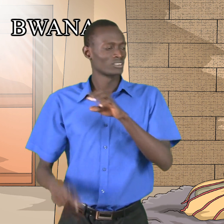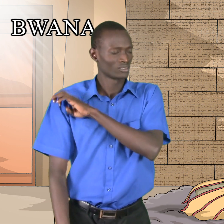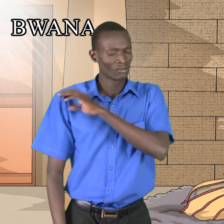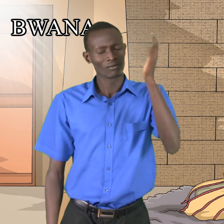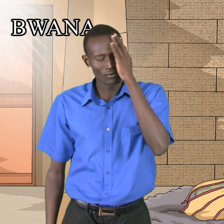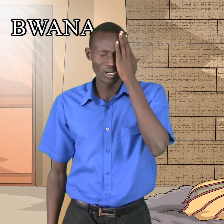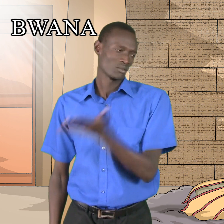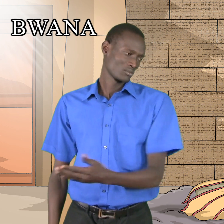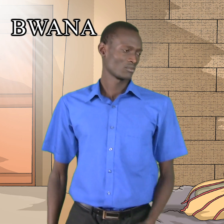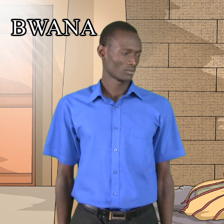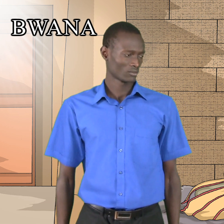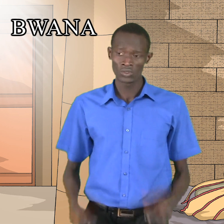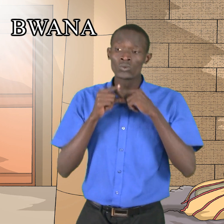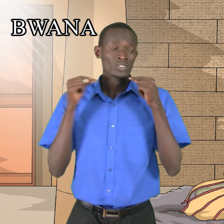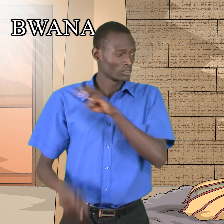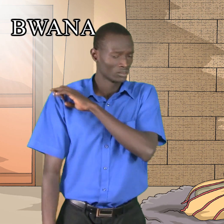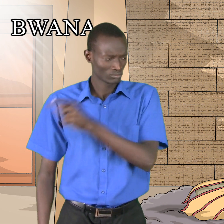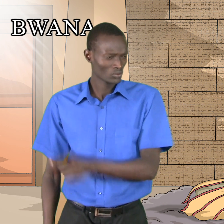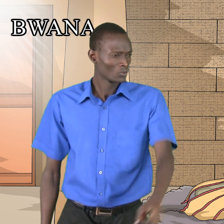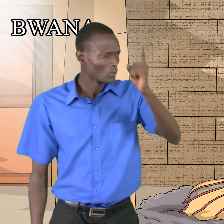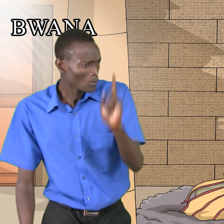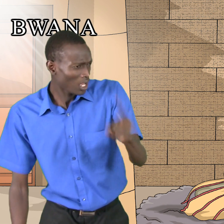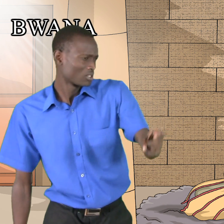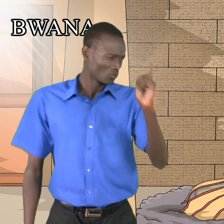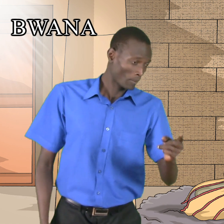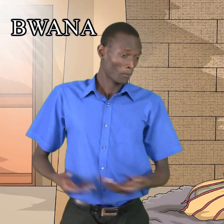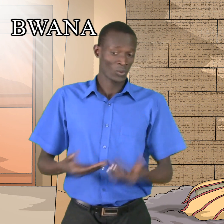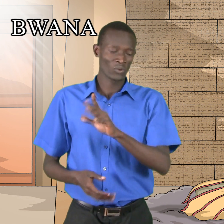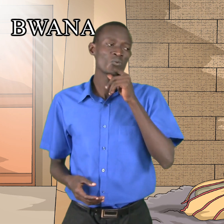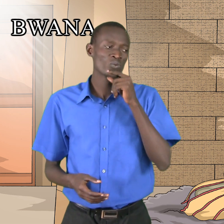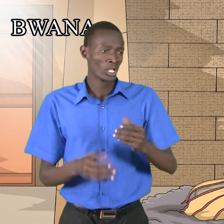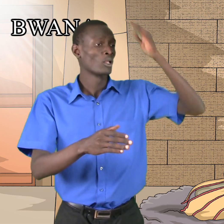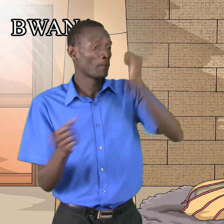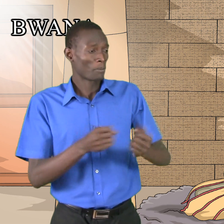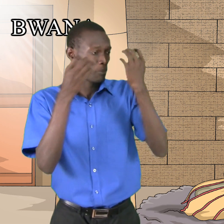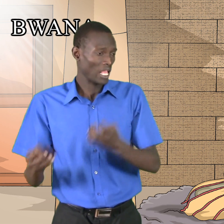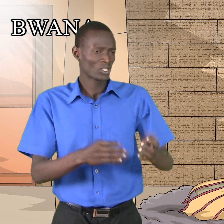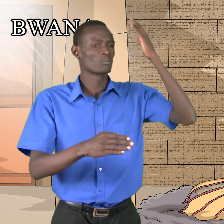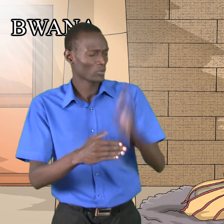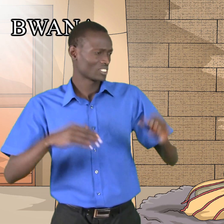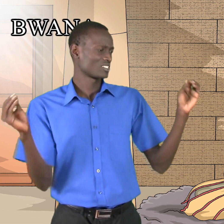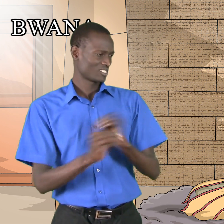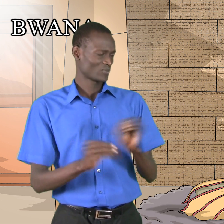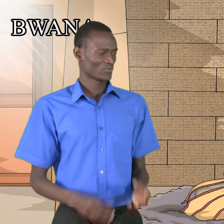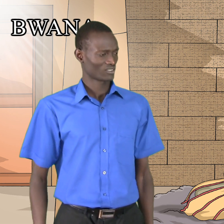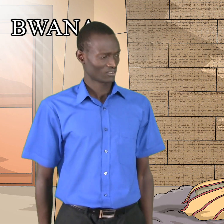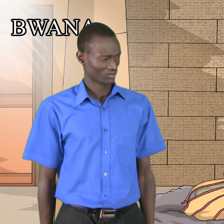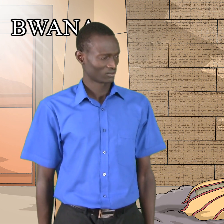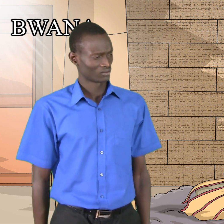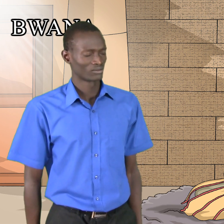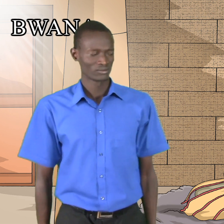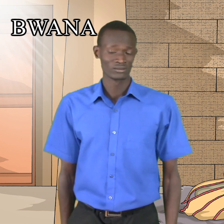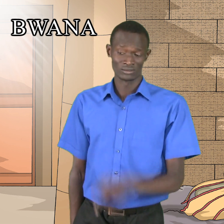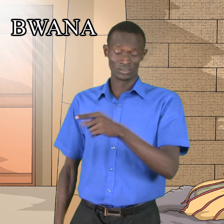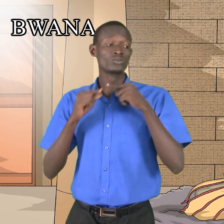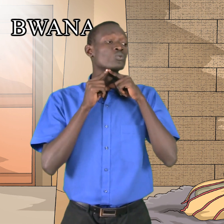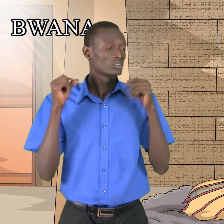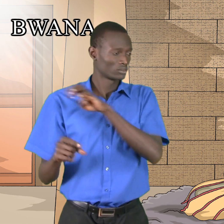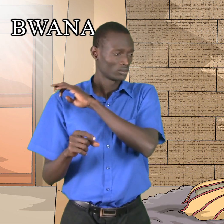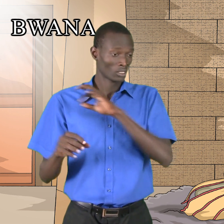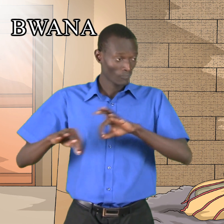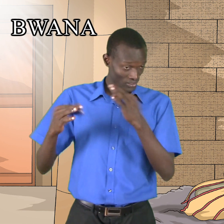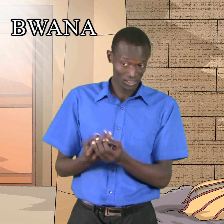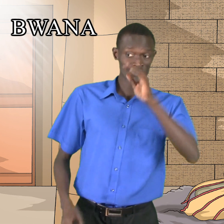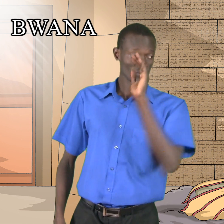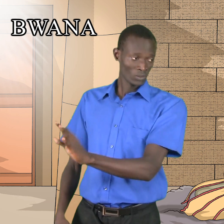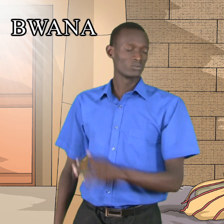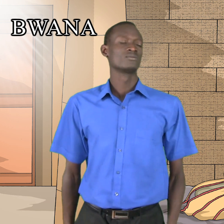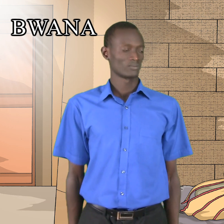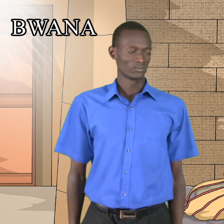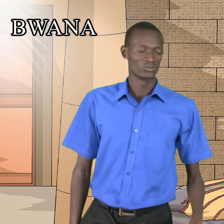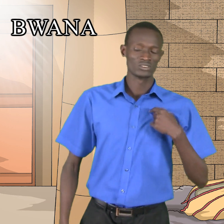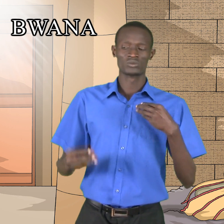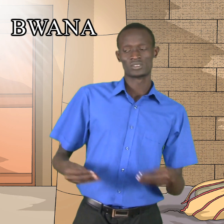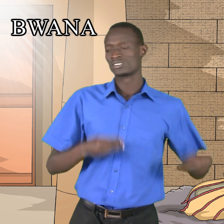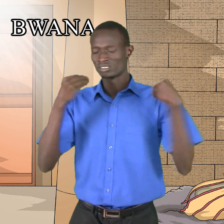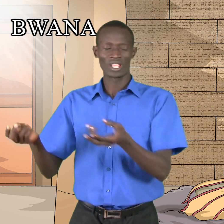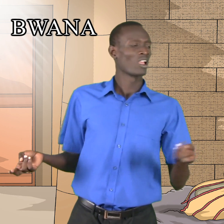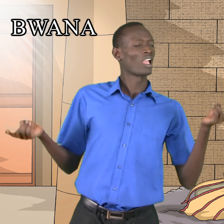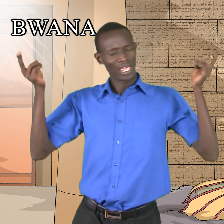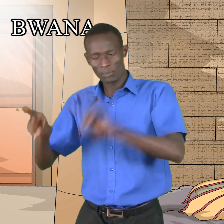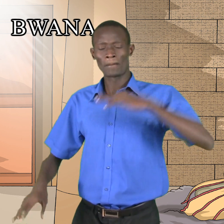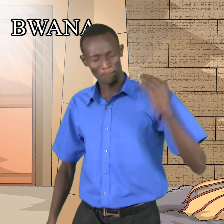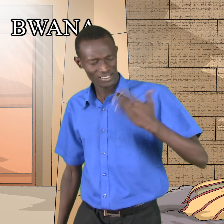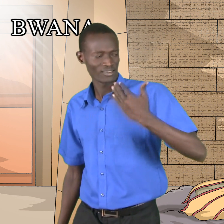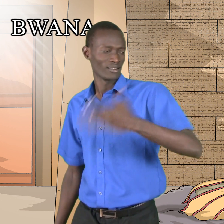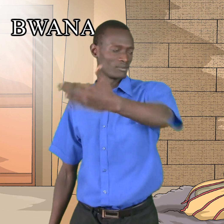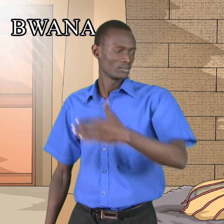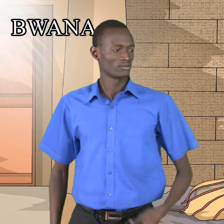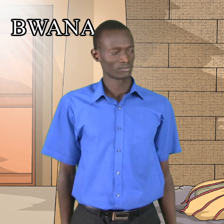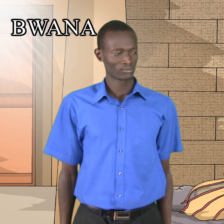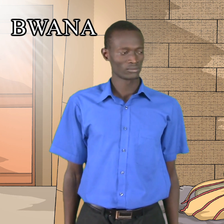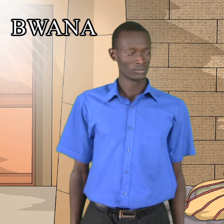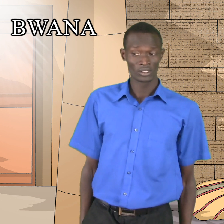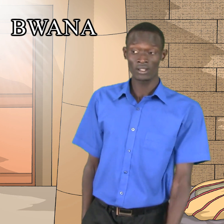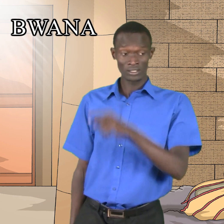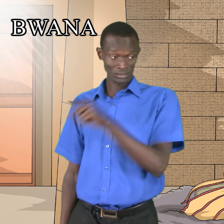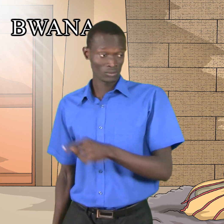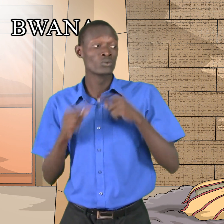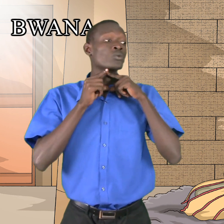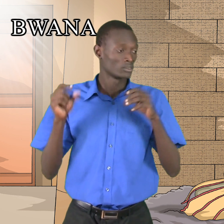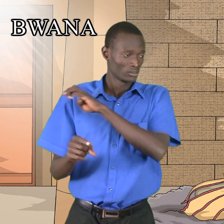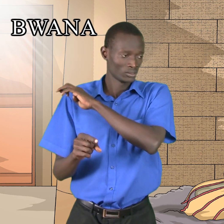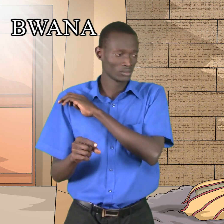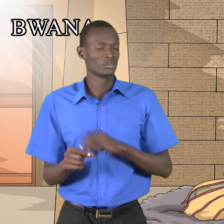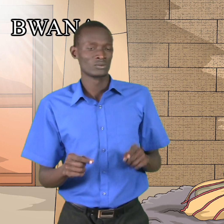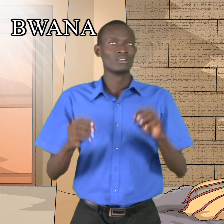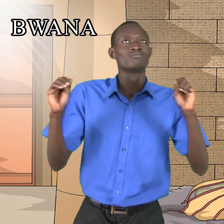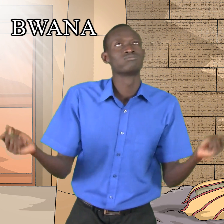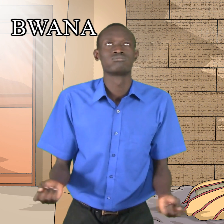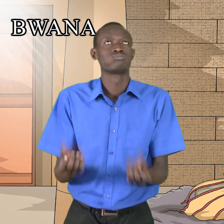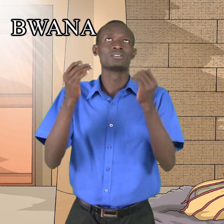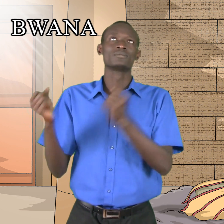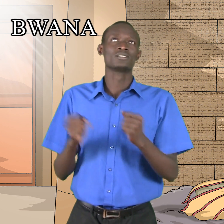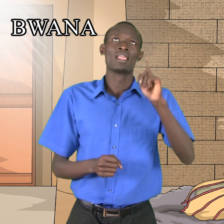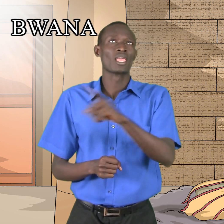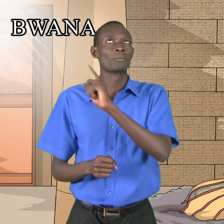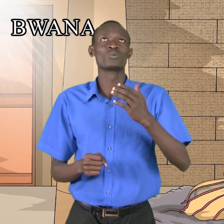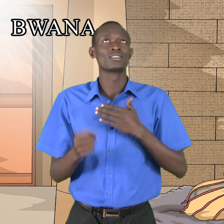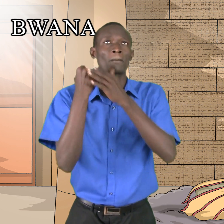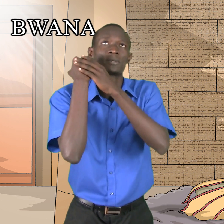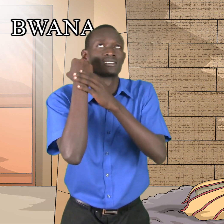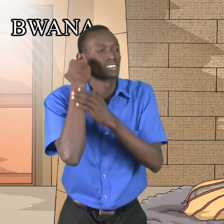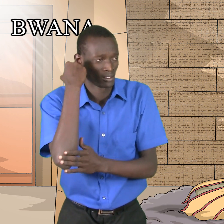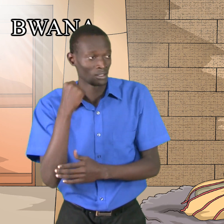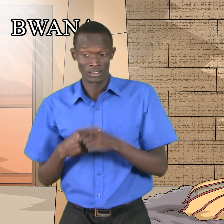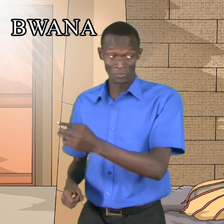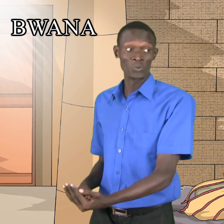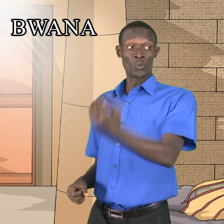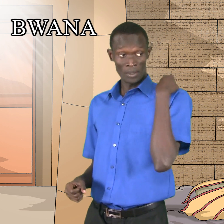I told him that I would judge his house forever for the iniquity of which he knows, because his sons blasphemed God and he did not restrain them.